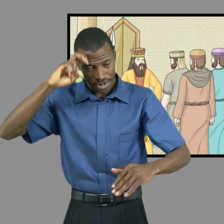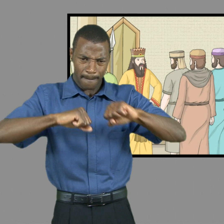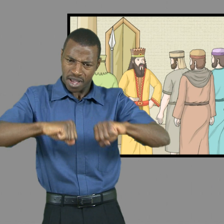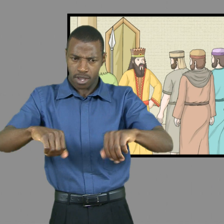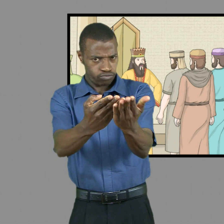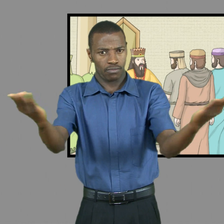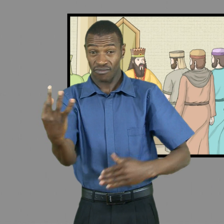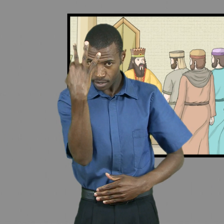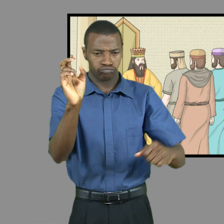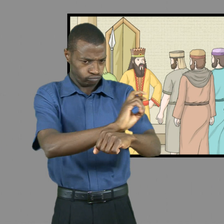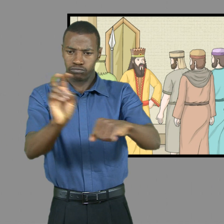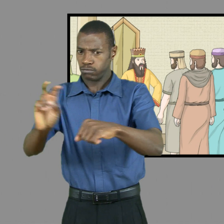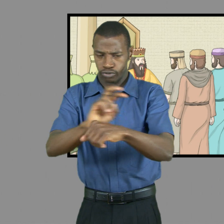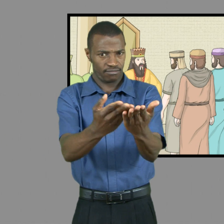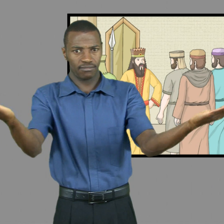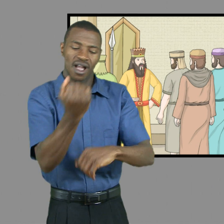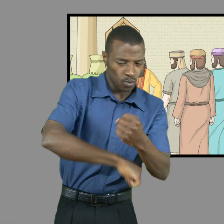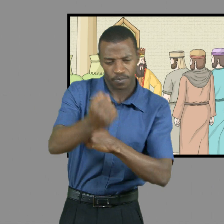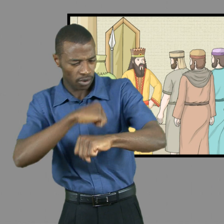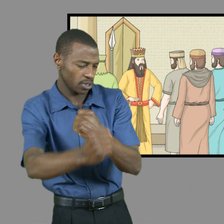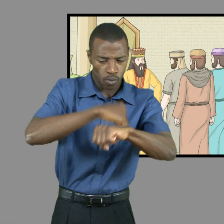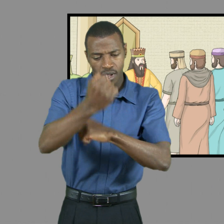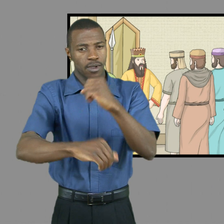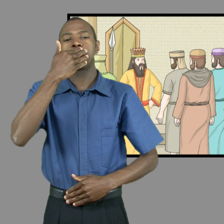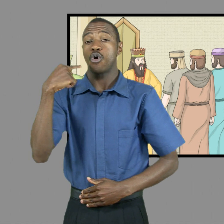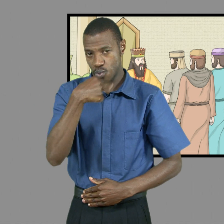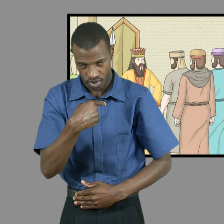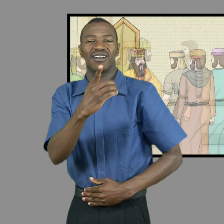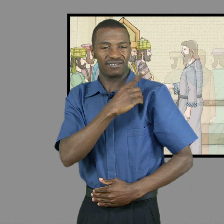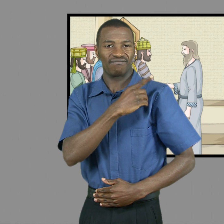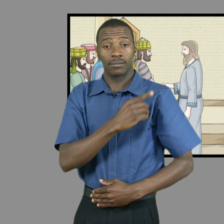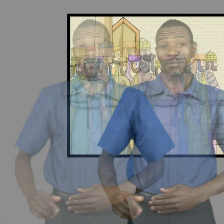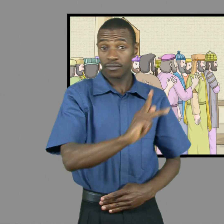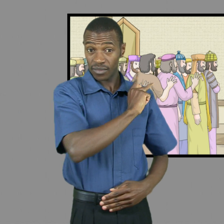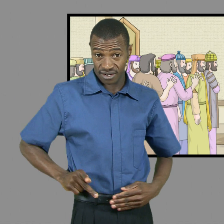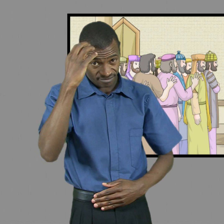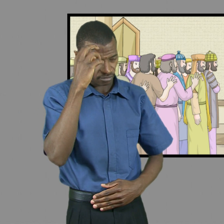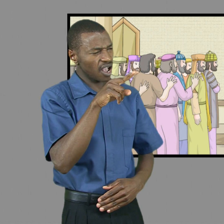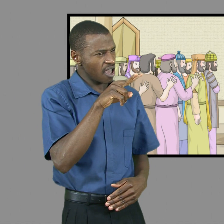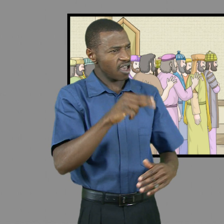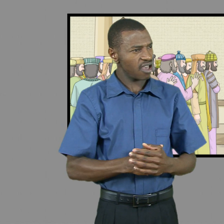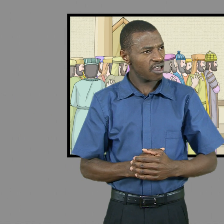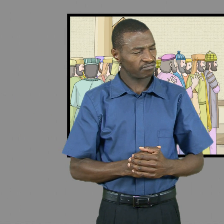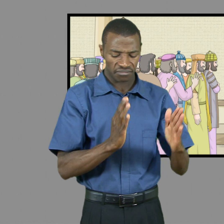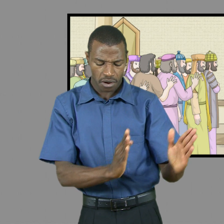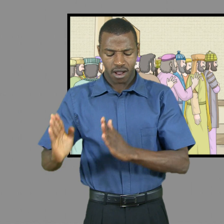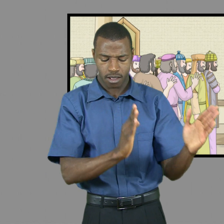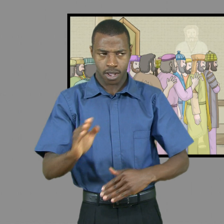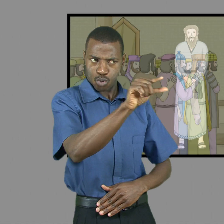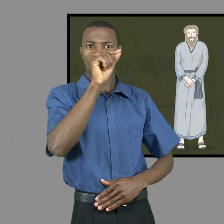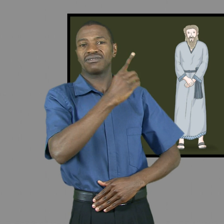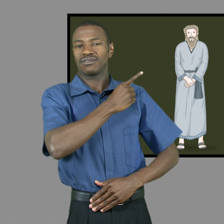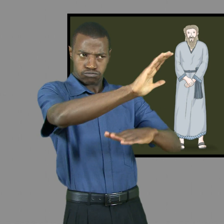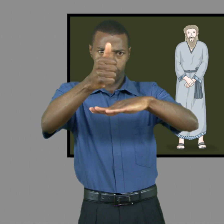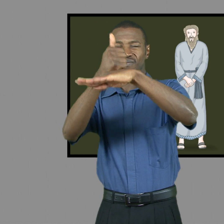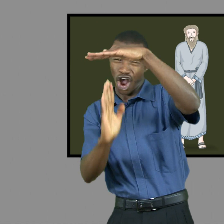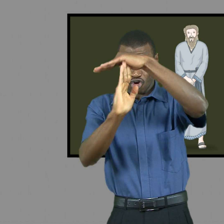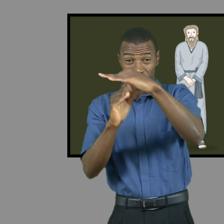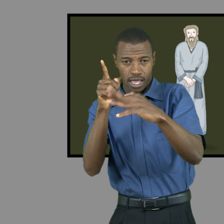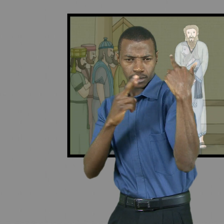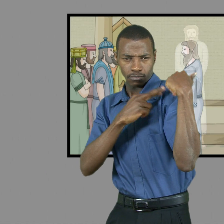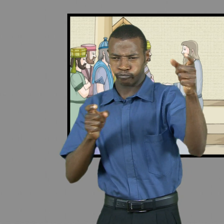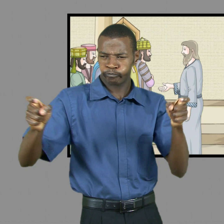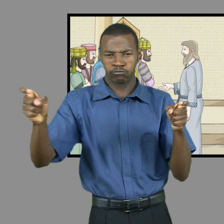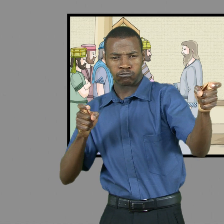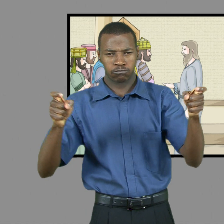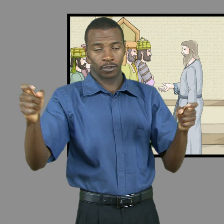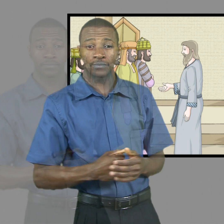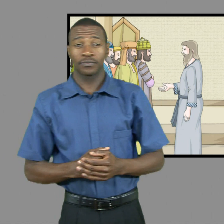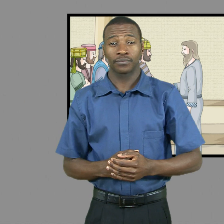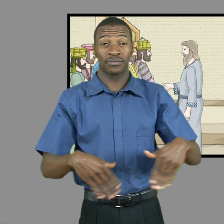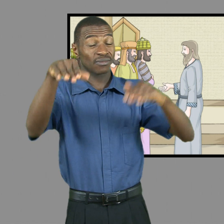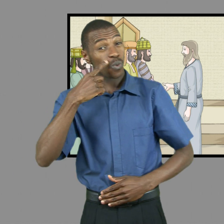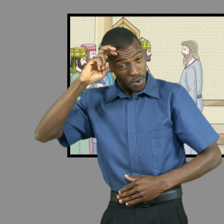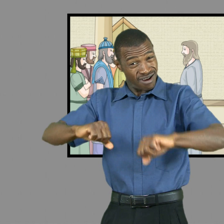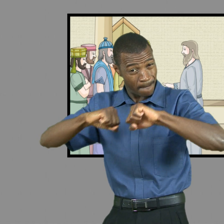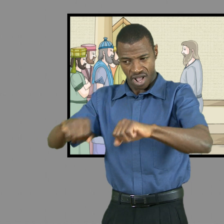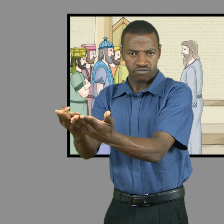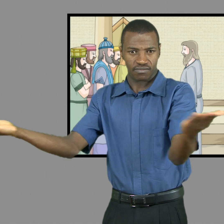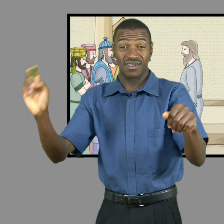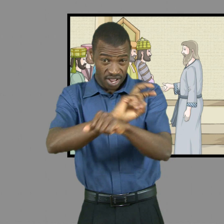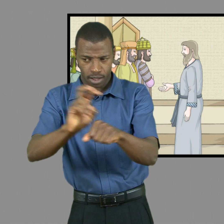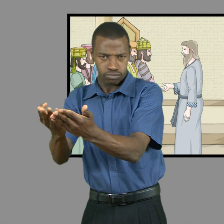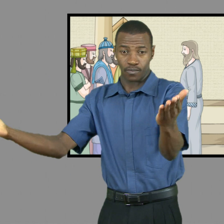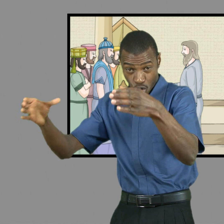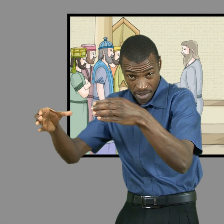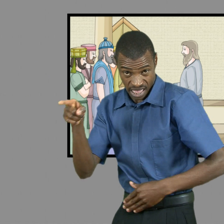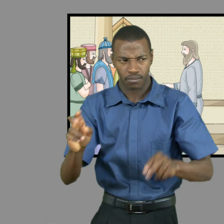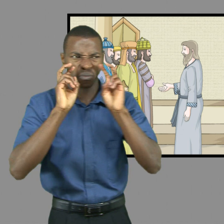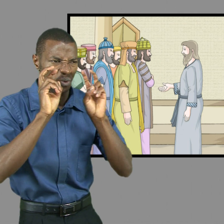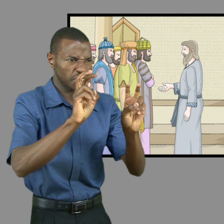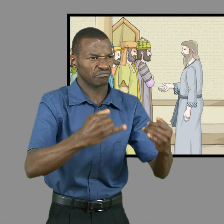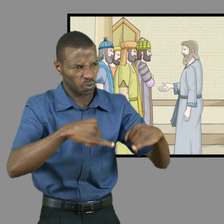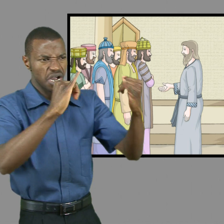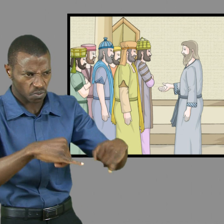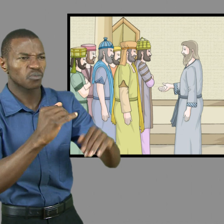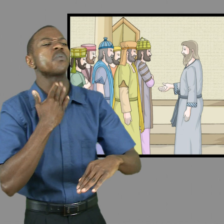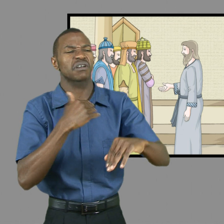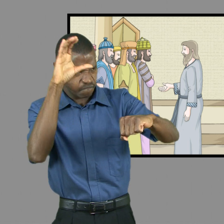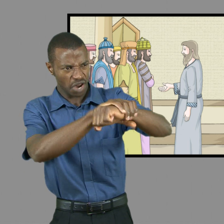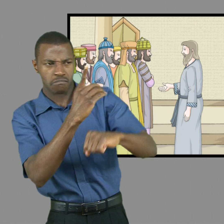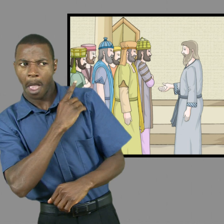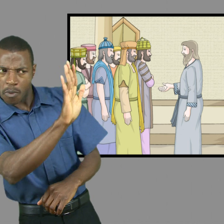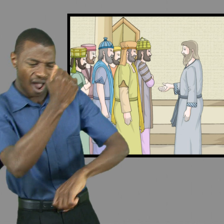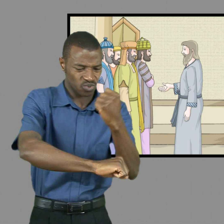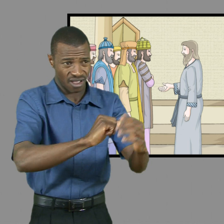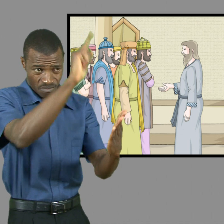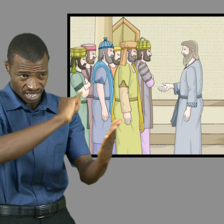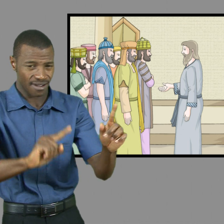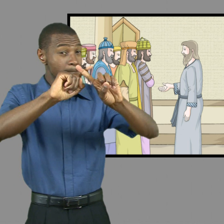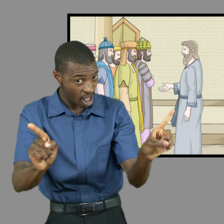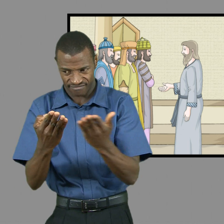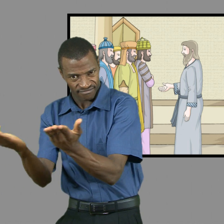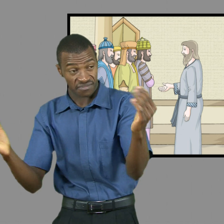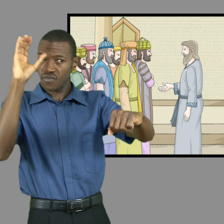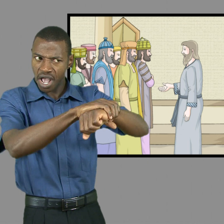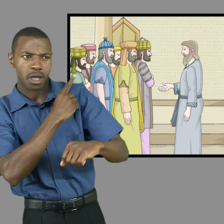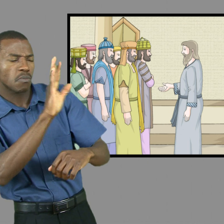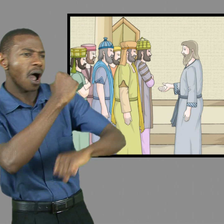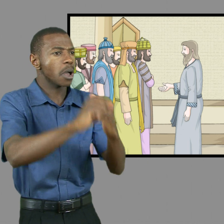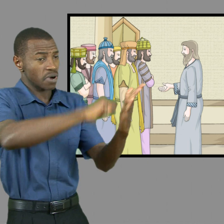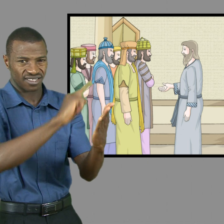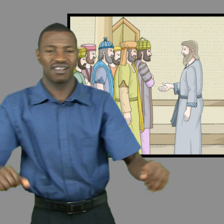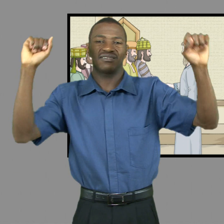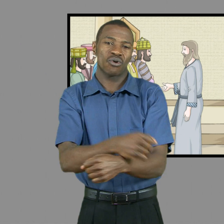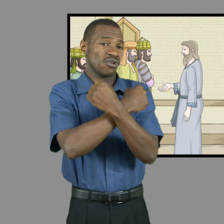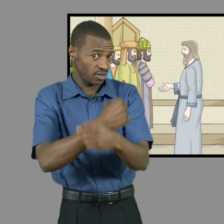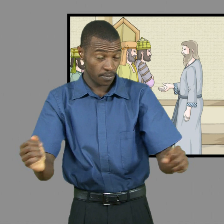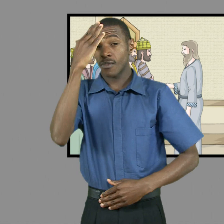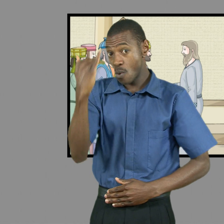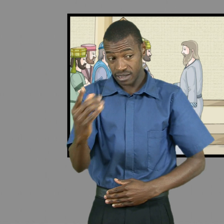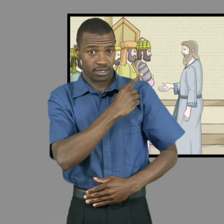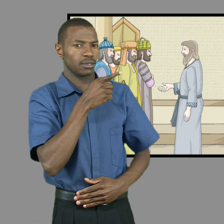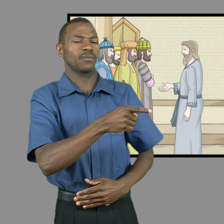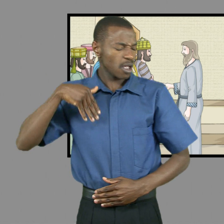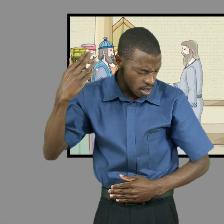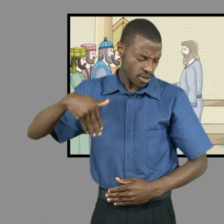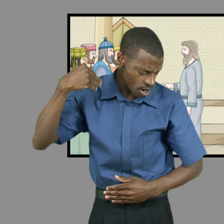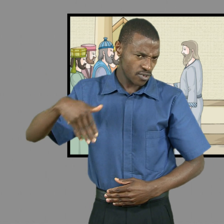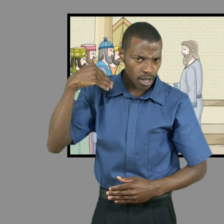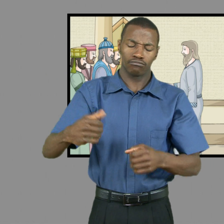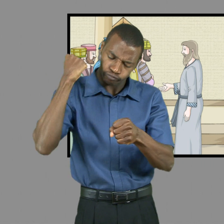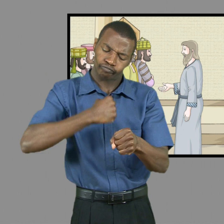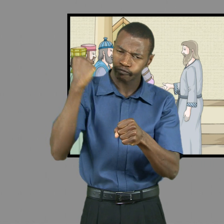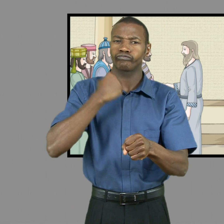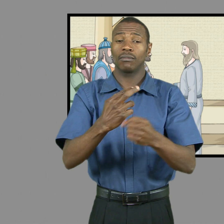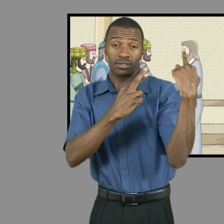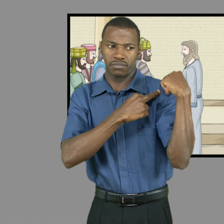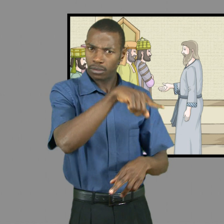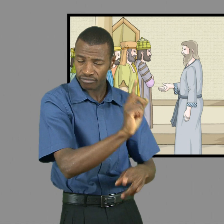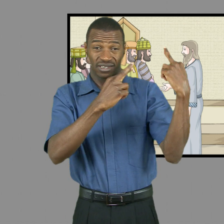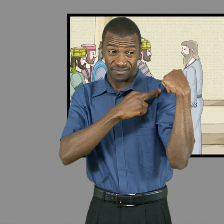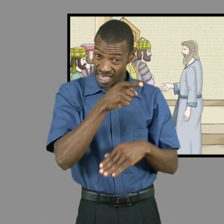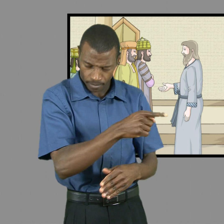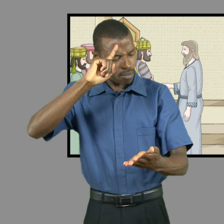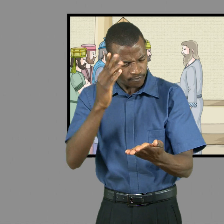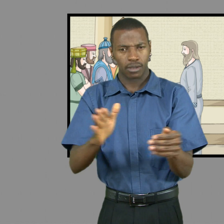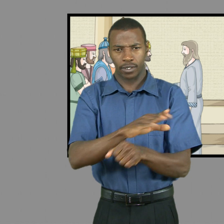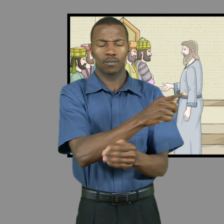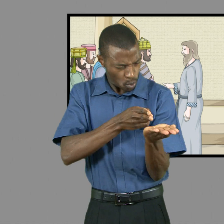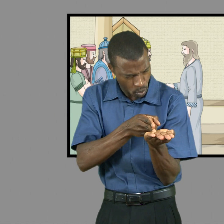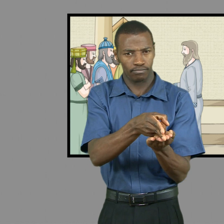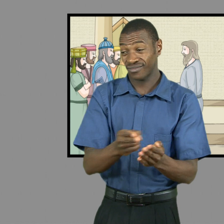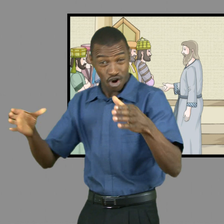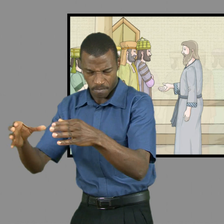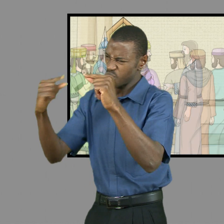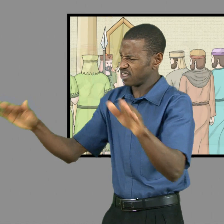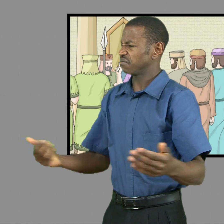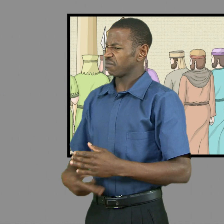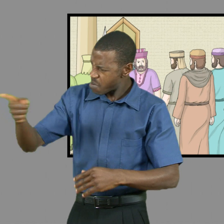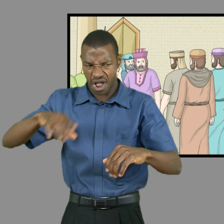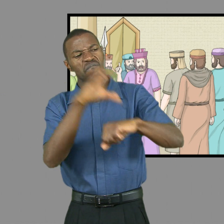Thus the administrators and satraps sought a charge against Daniel concerning the kingdom, but they could find no charge or corruption, because he was trustworthy, and no negligence or corruption was found in him.